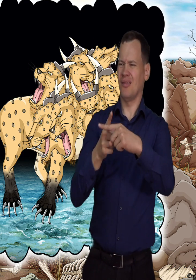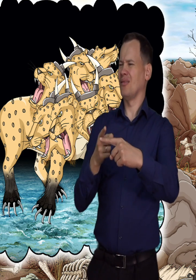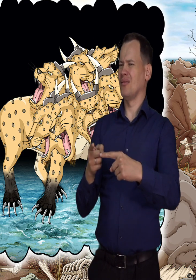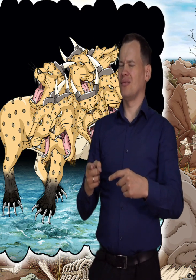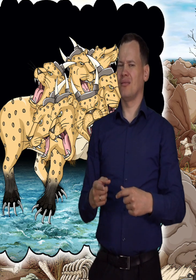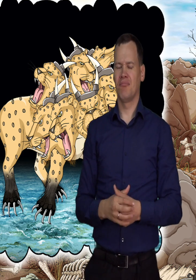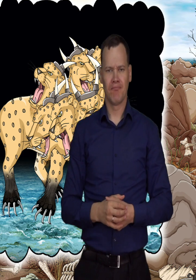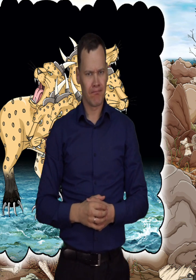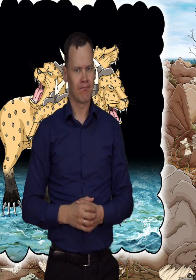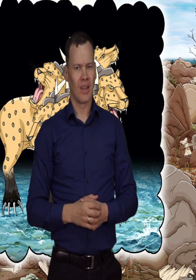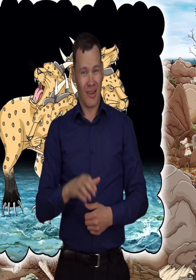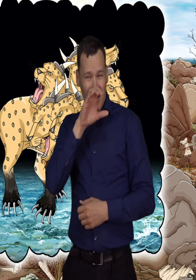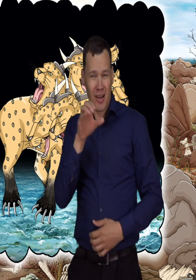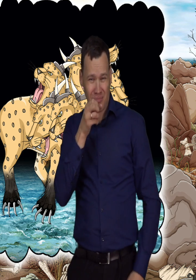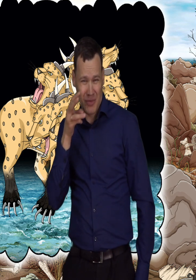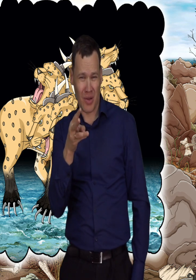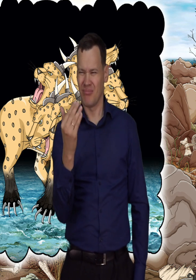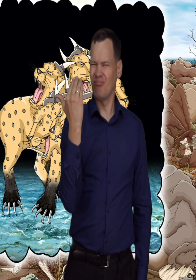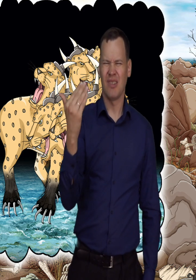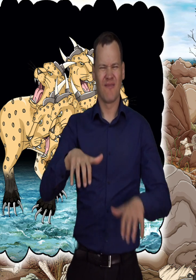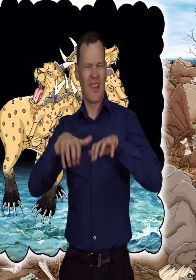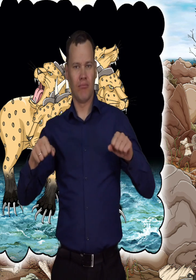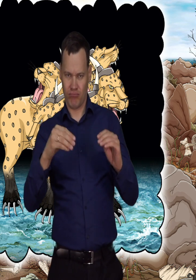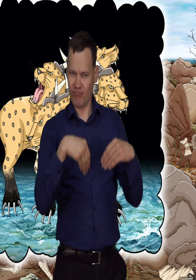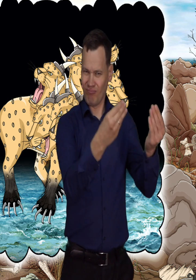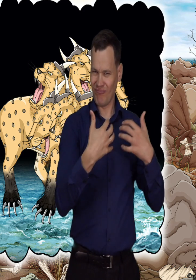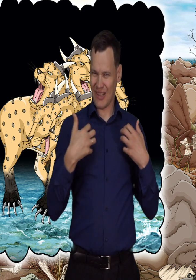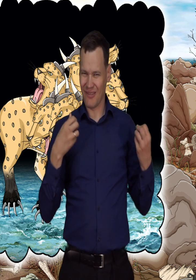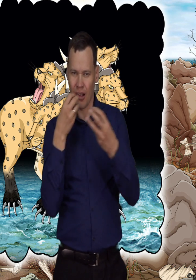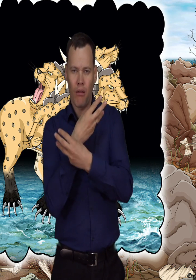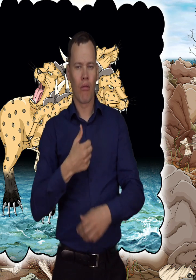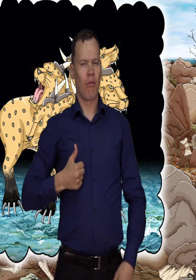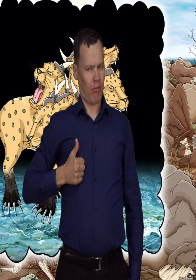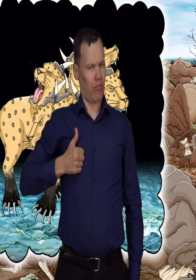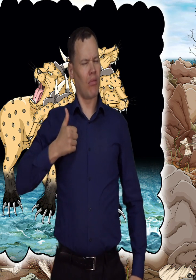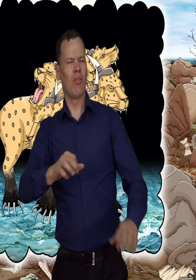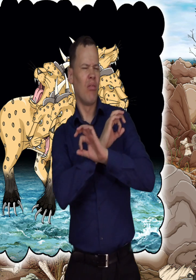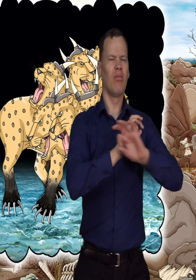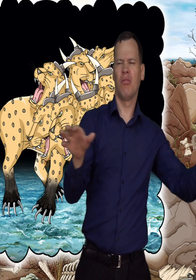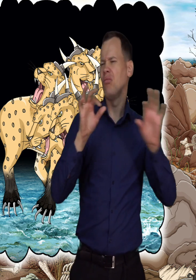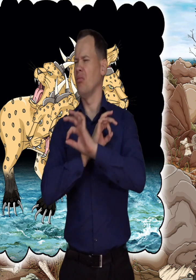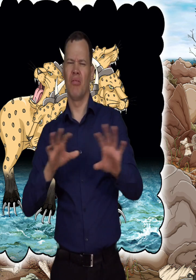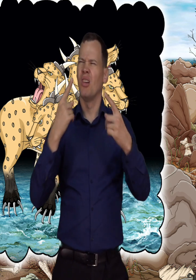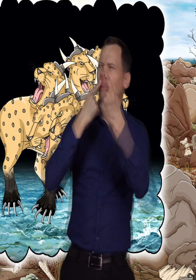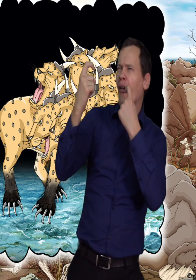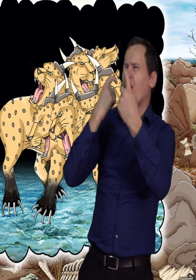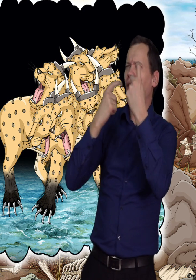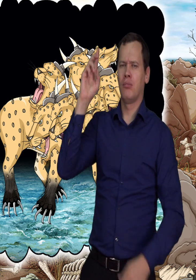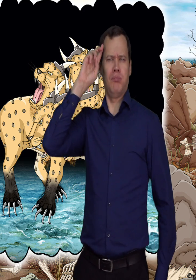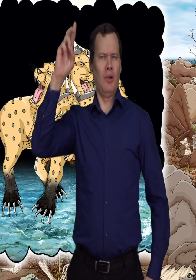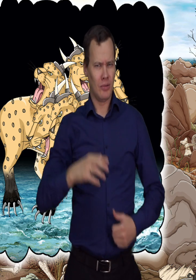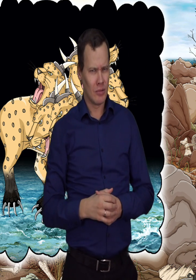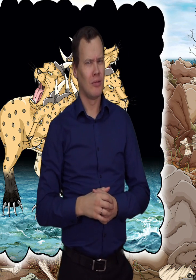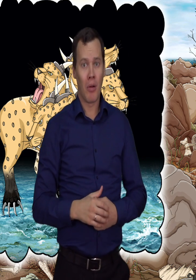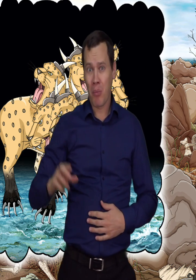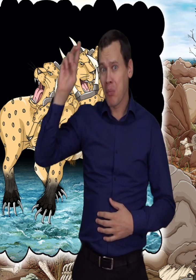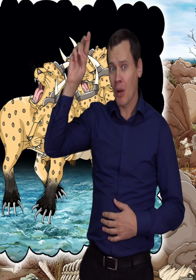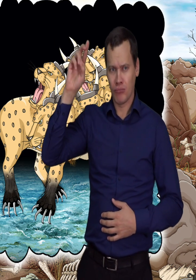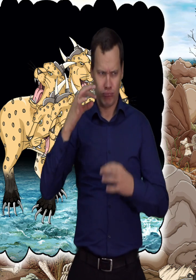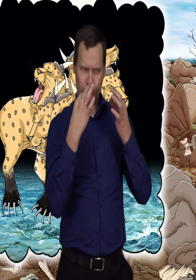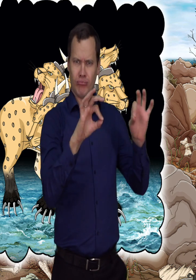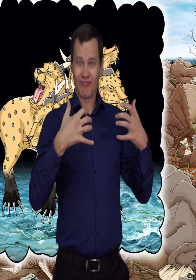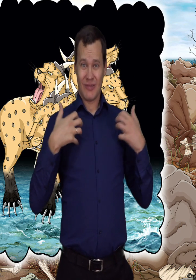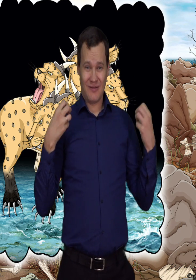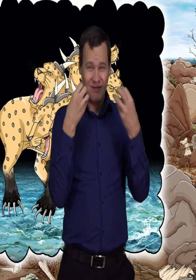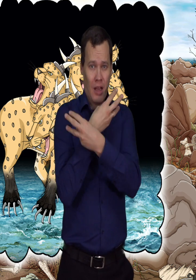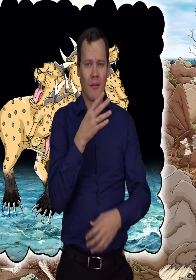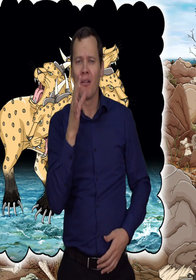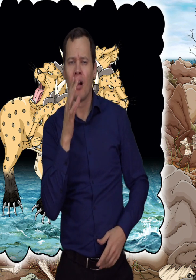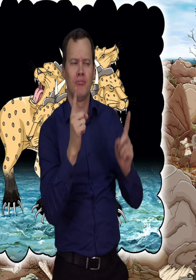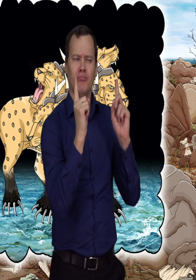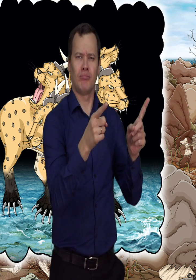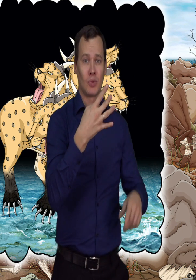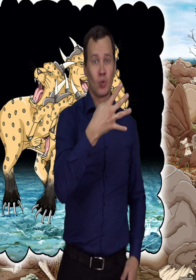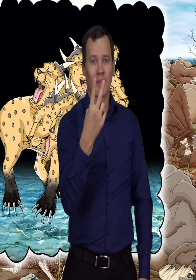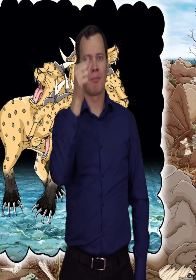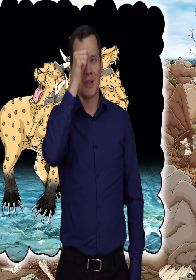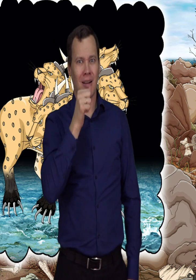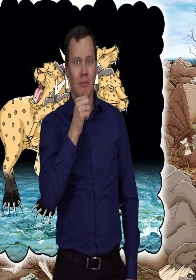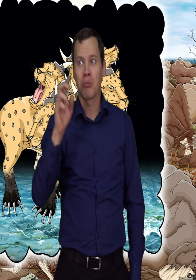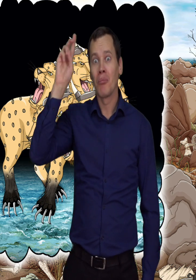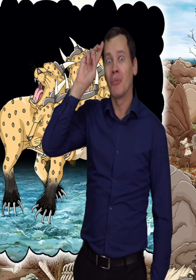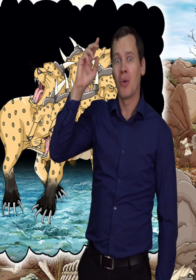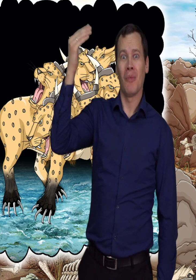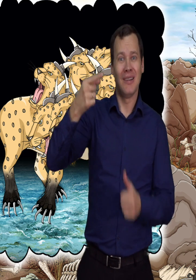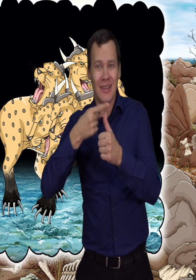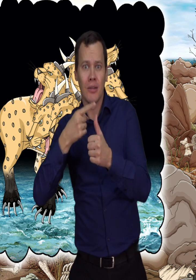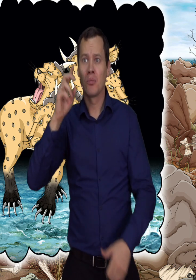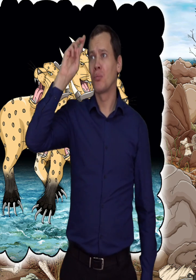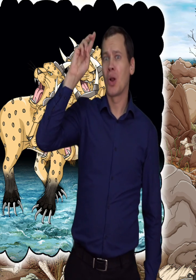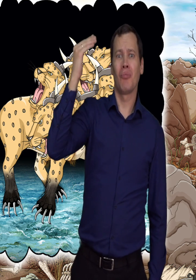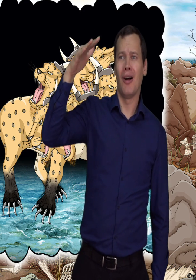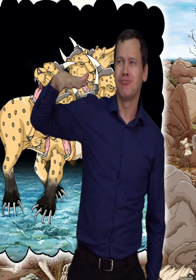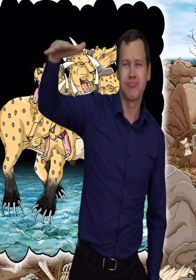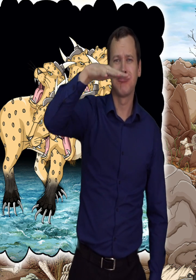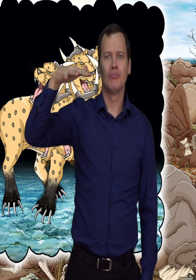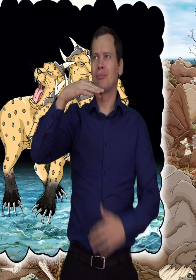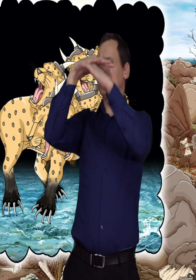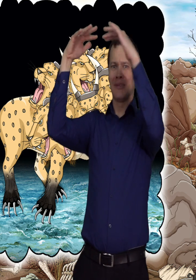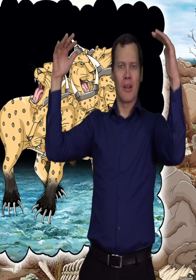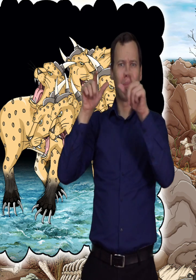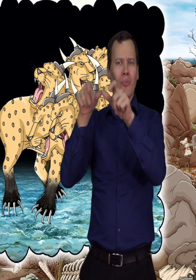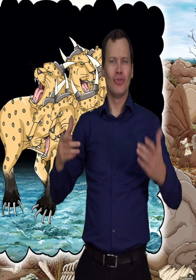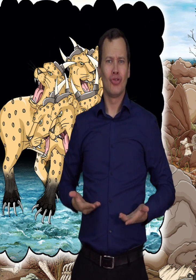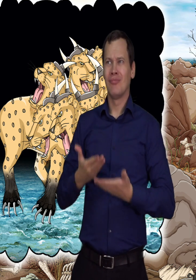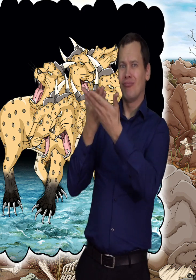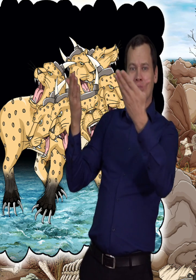The beast was given a mouth to speak arrogant and blasphemous words, and authority to act for 42 months.